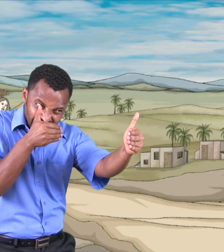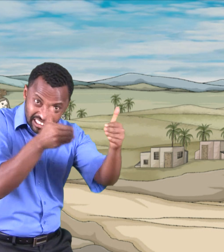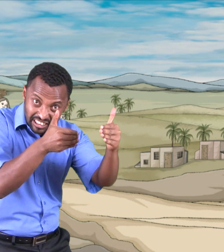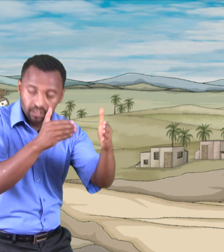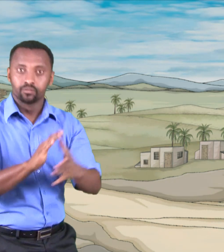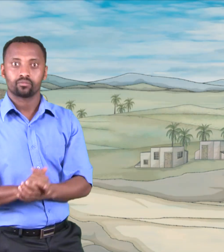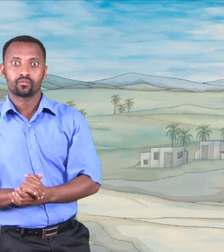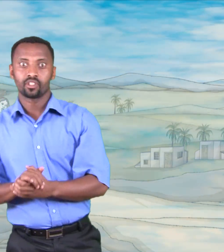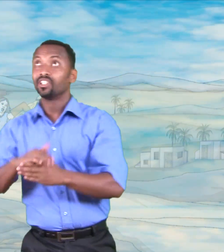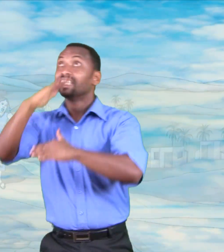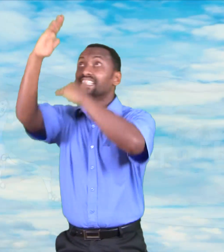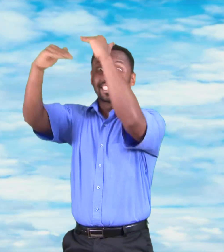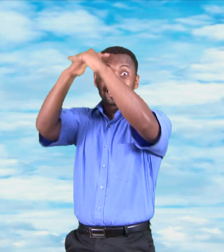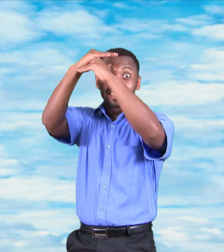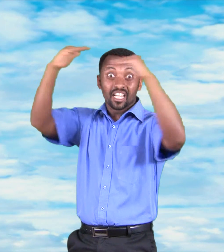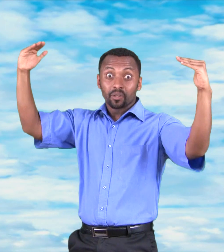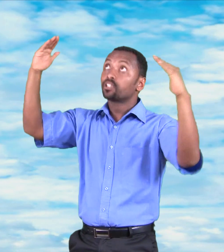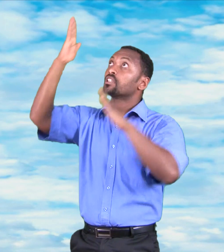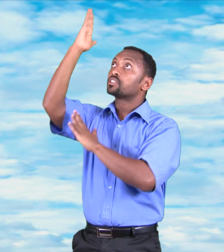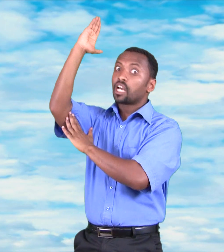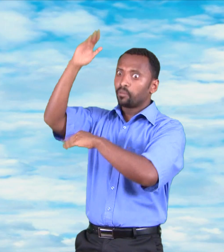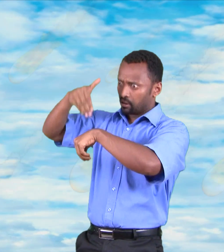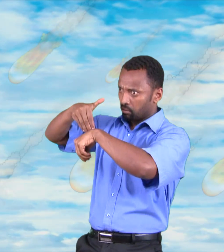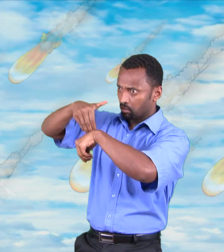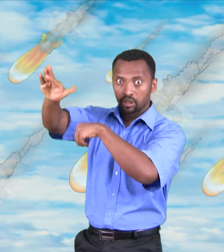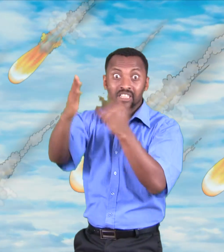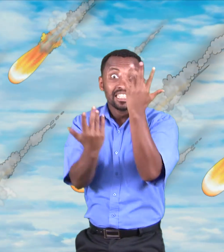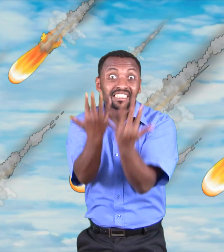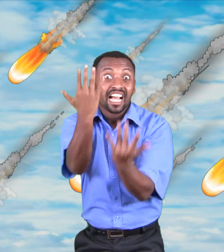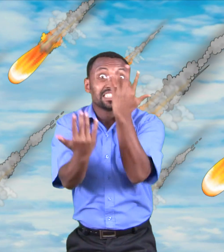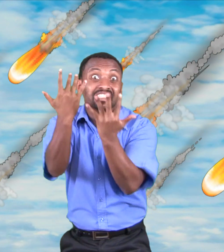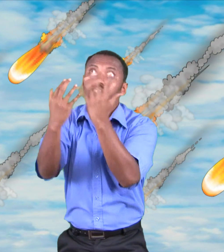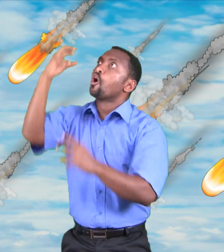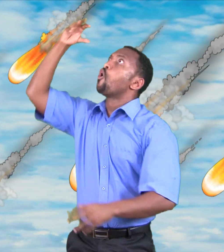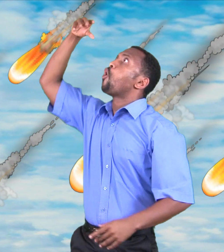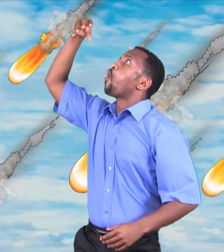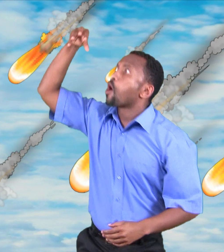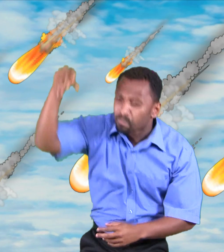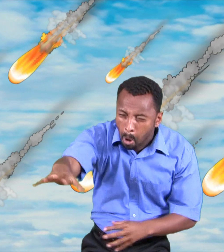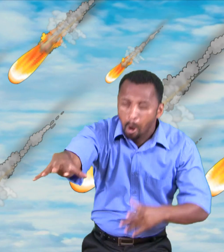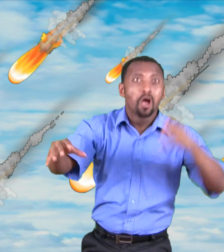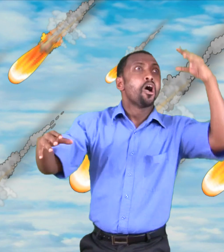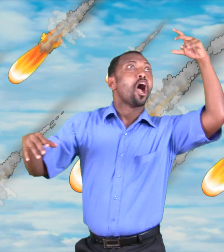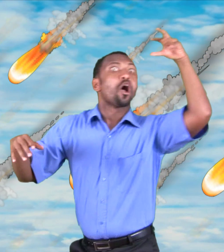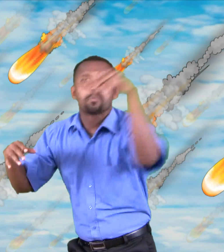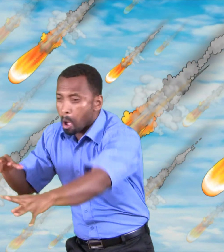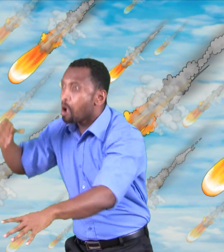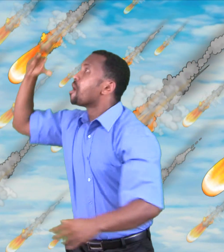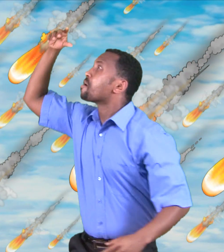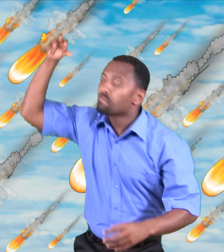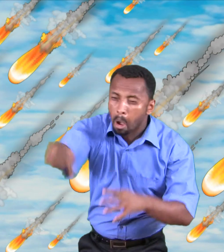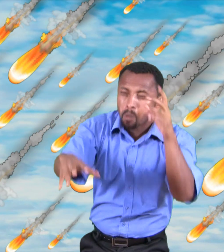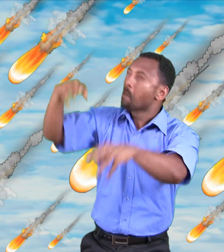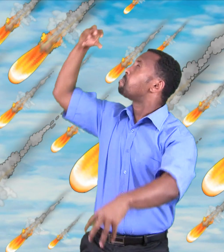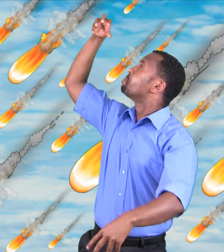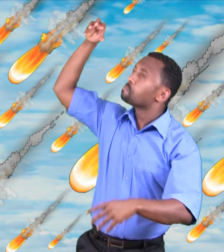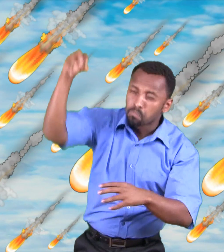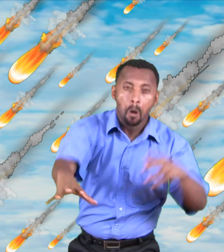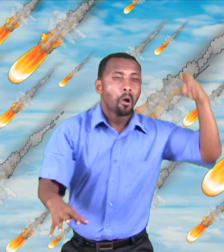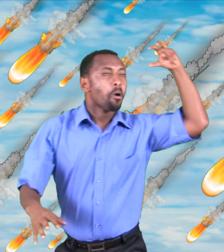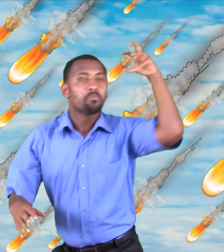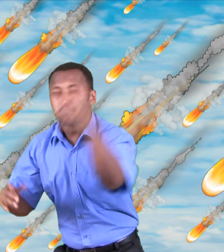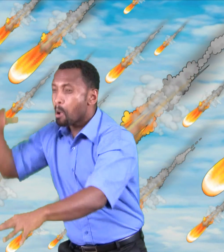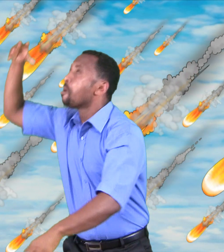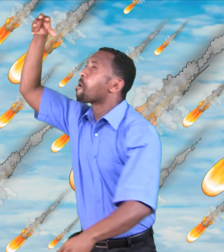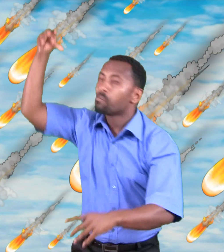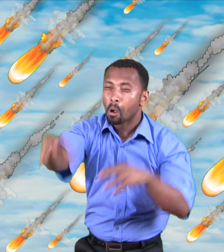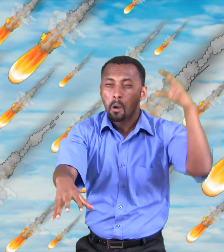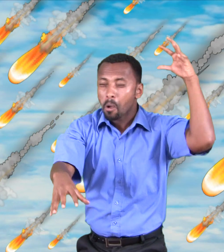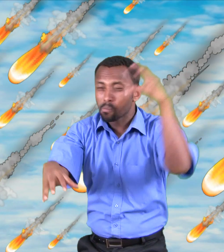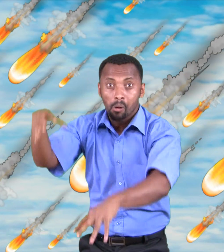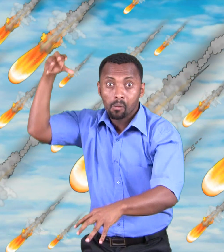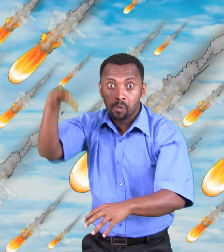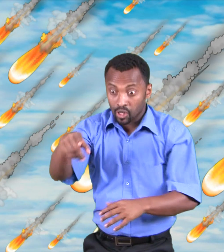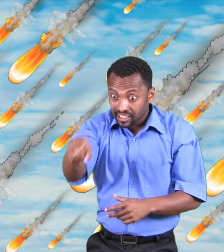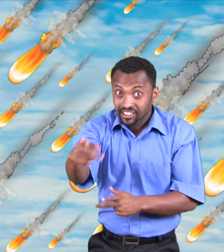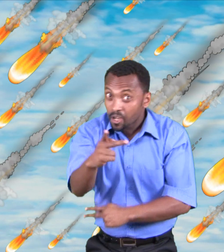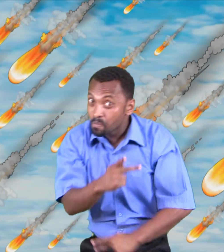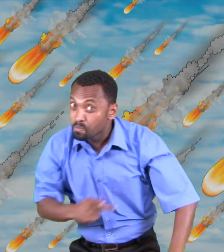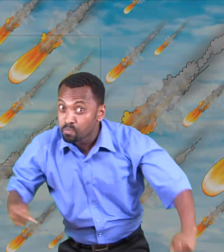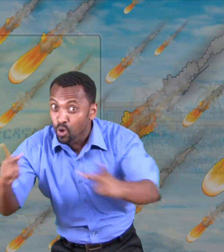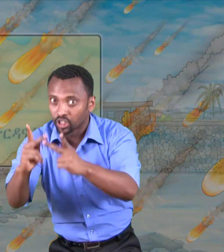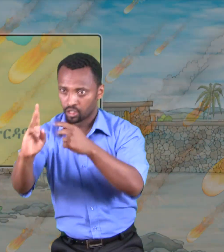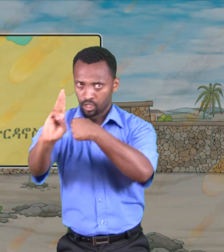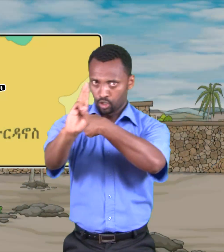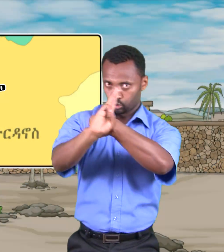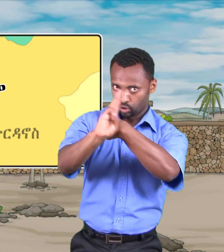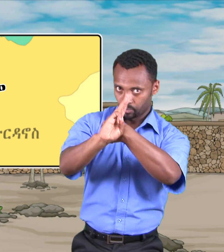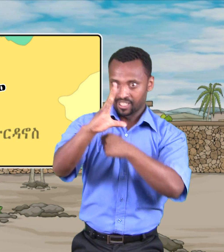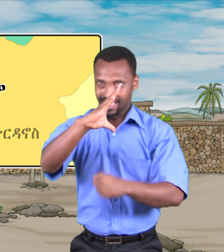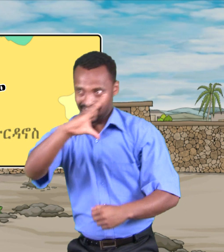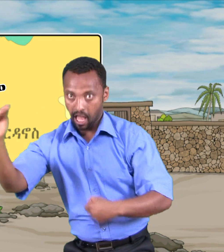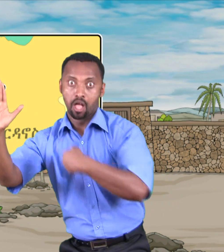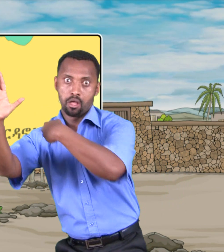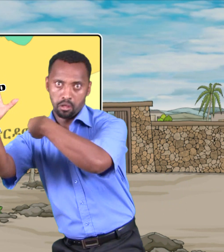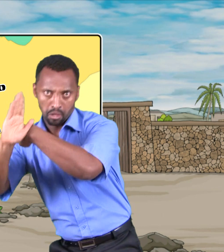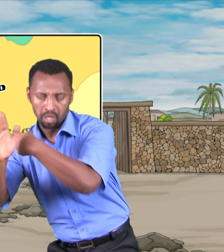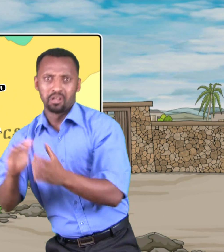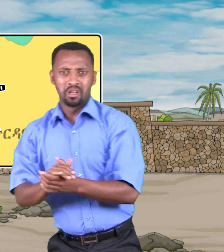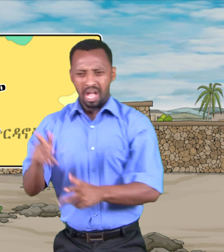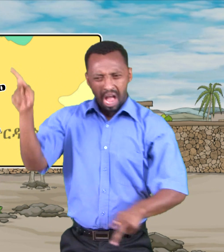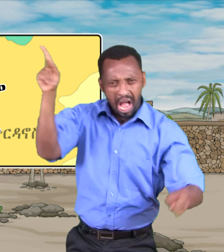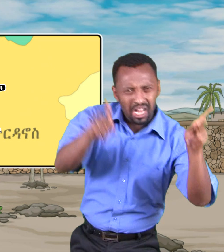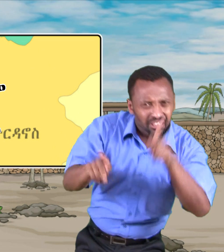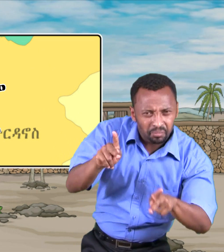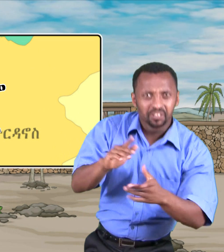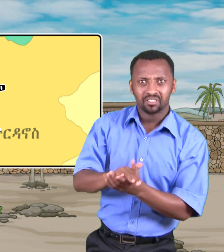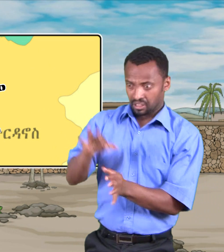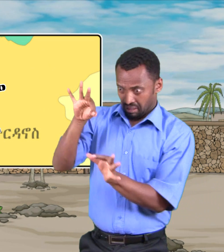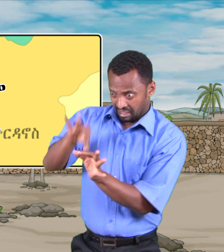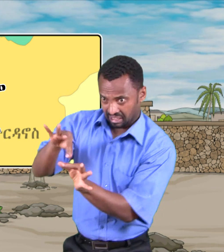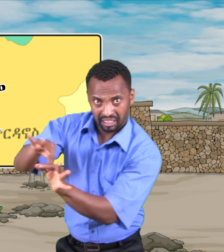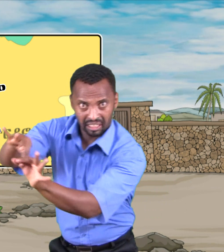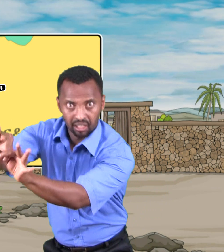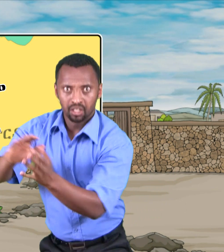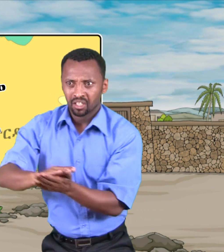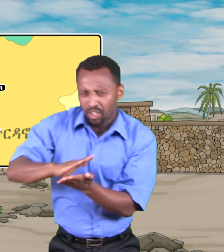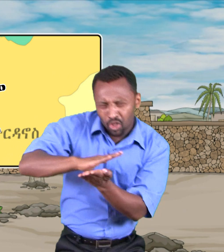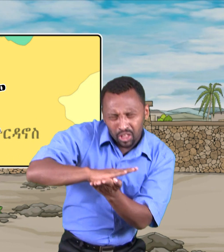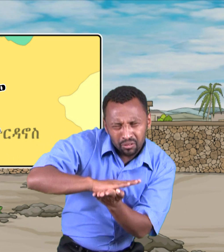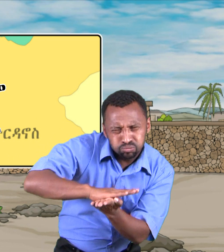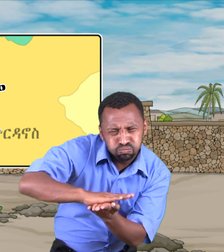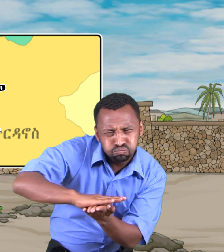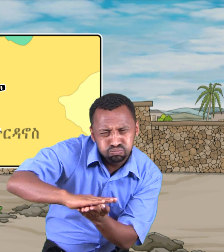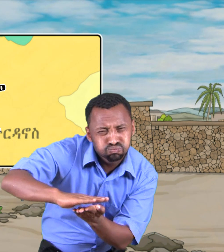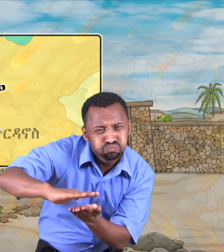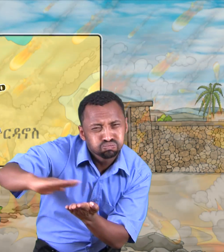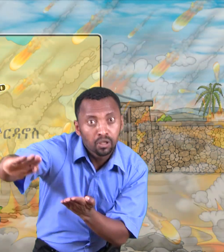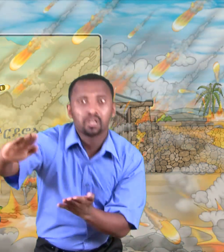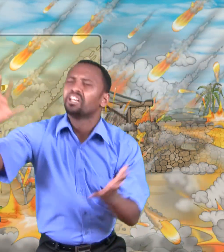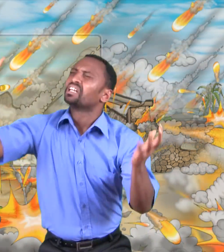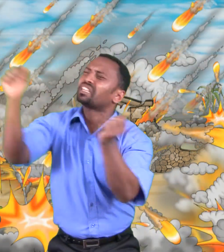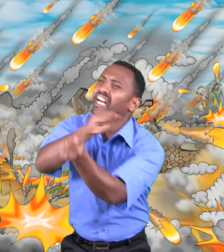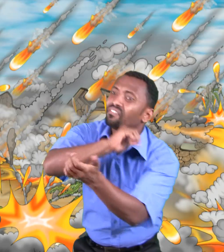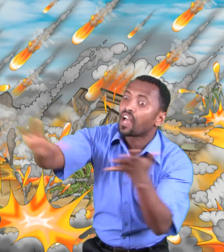Then the LORD rained down sulfur and fire on Sodom and Gomorrah—from the LORD out of the heavens.